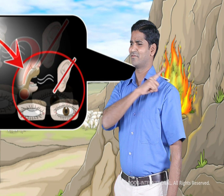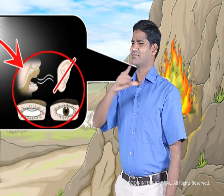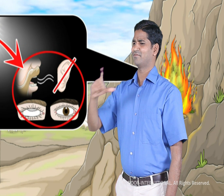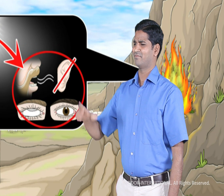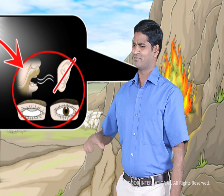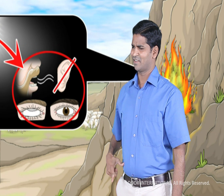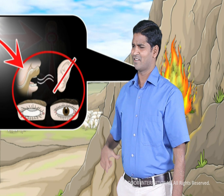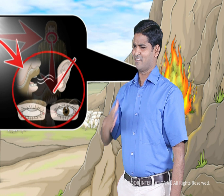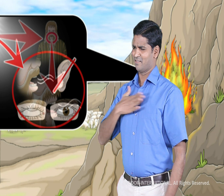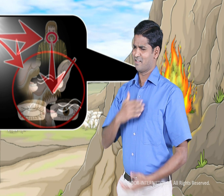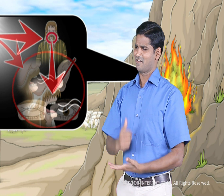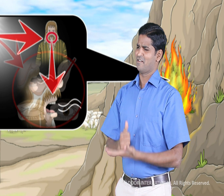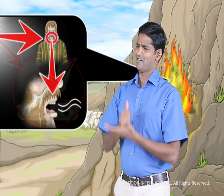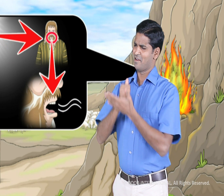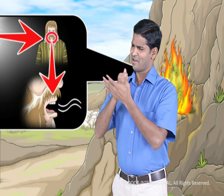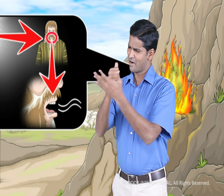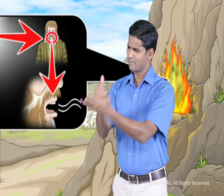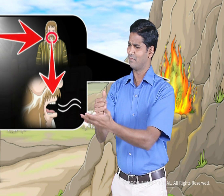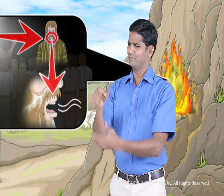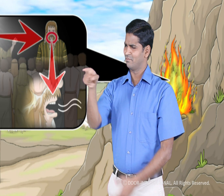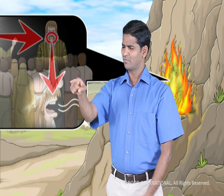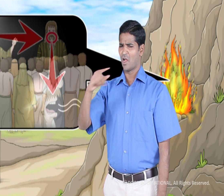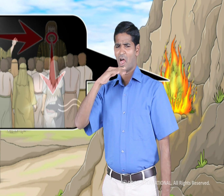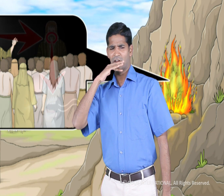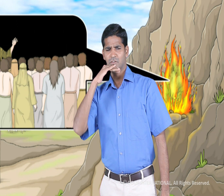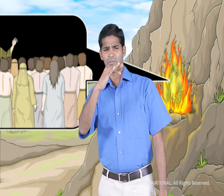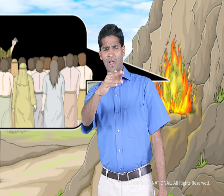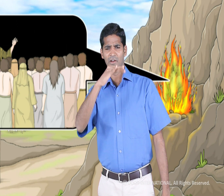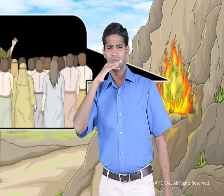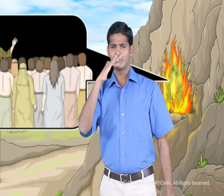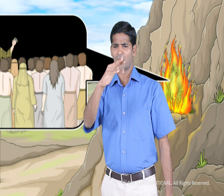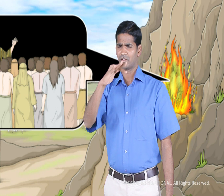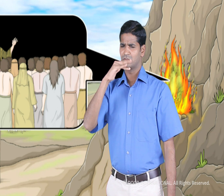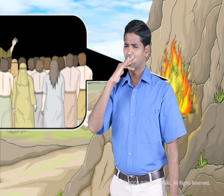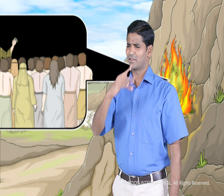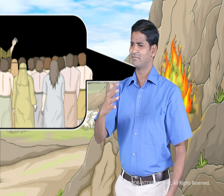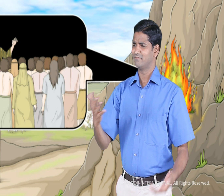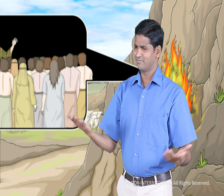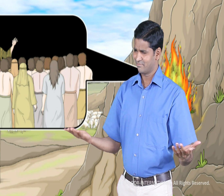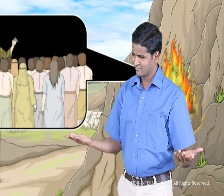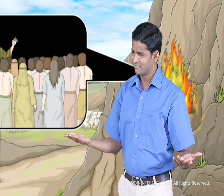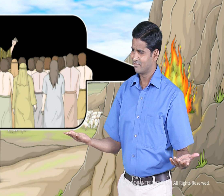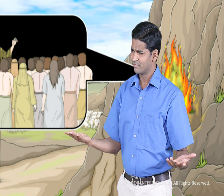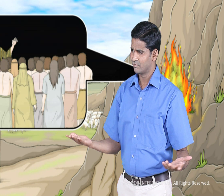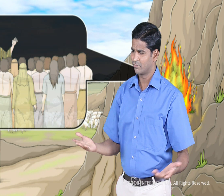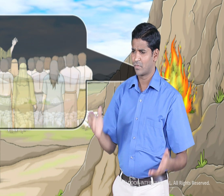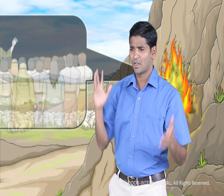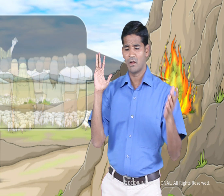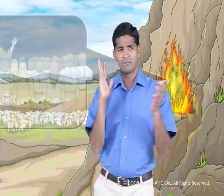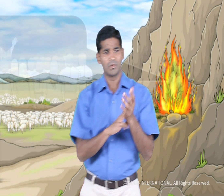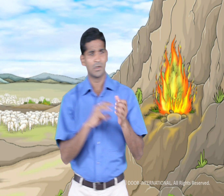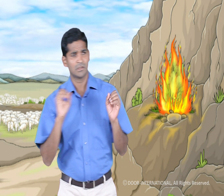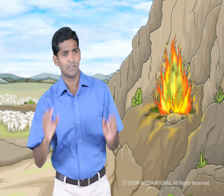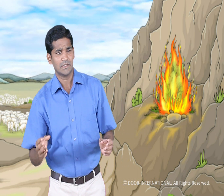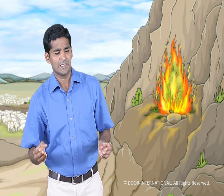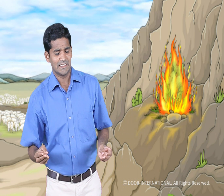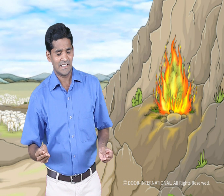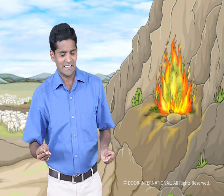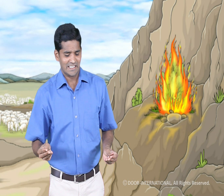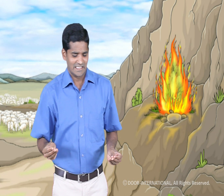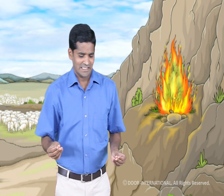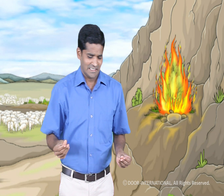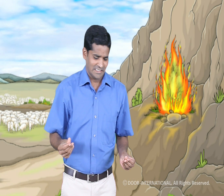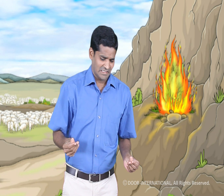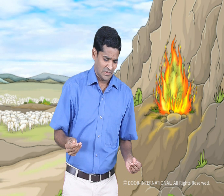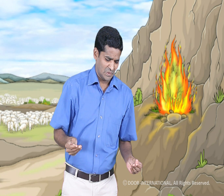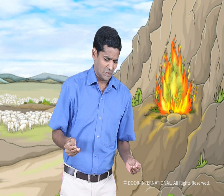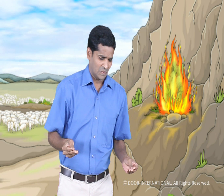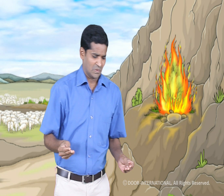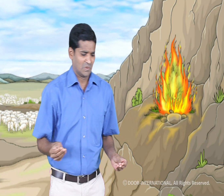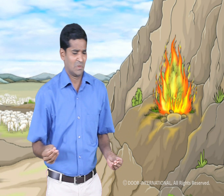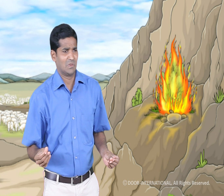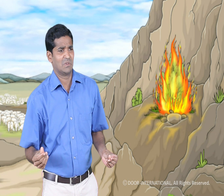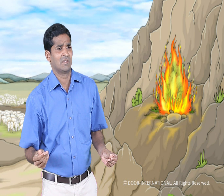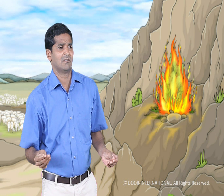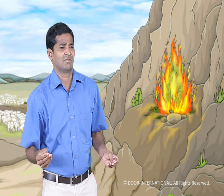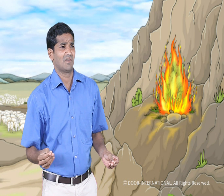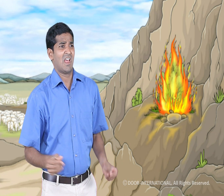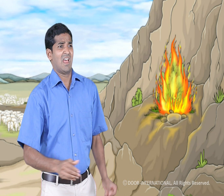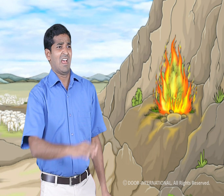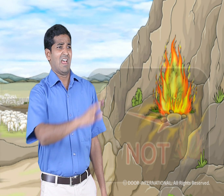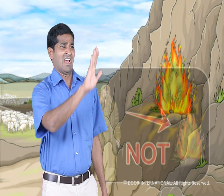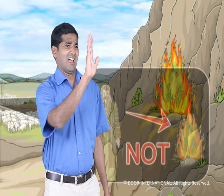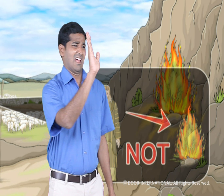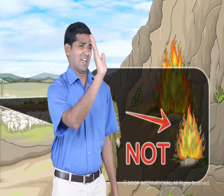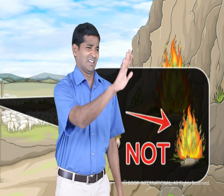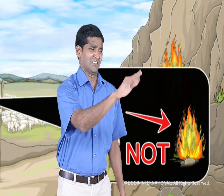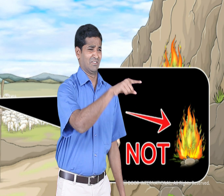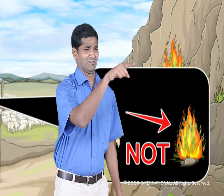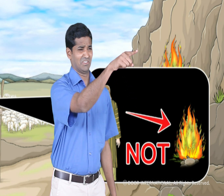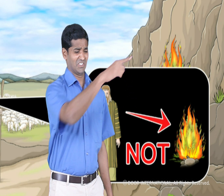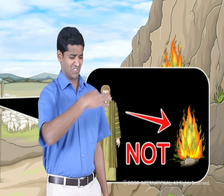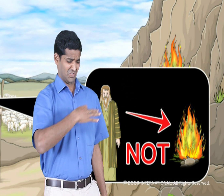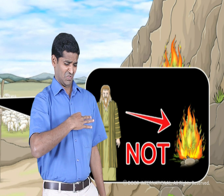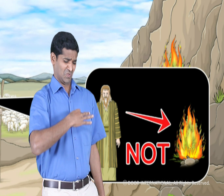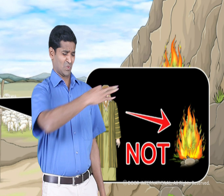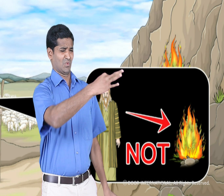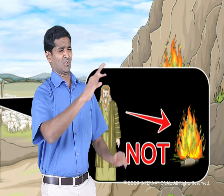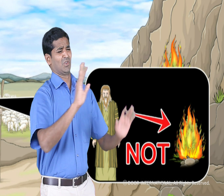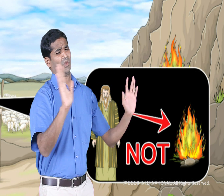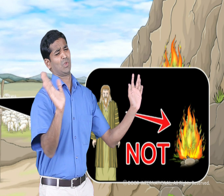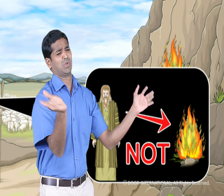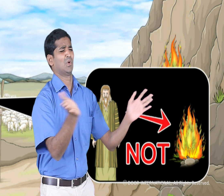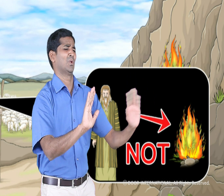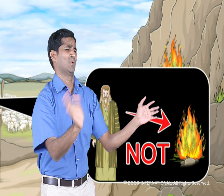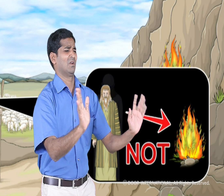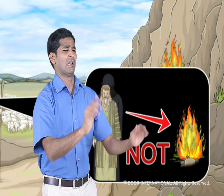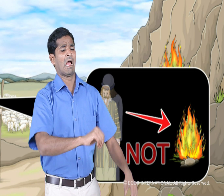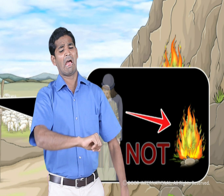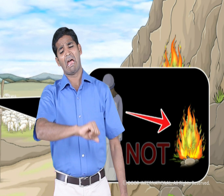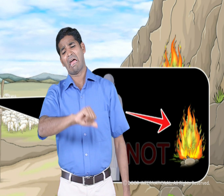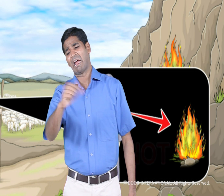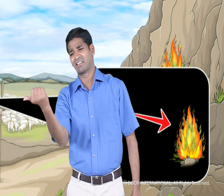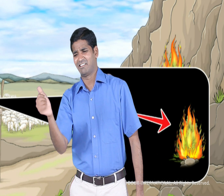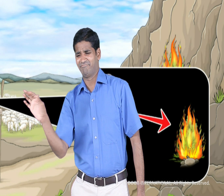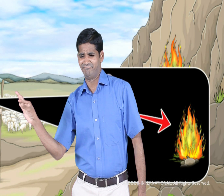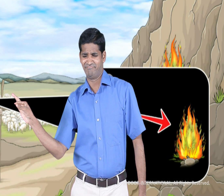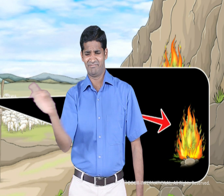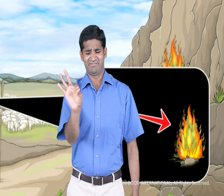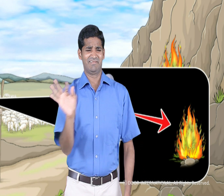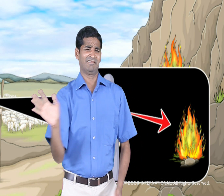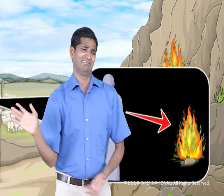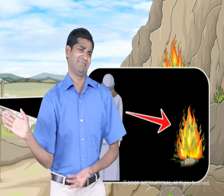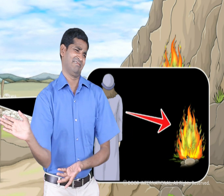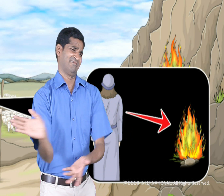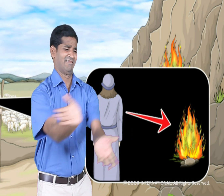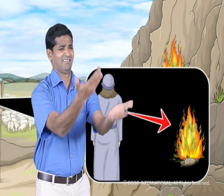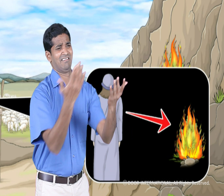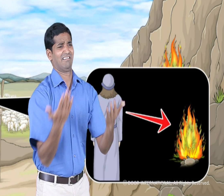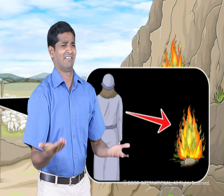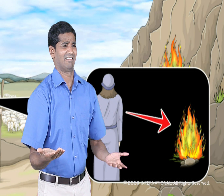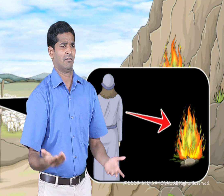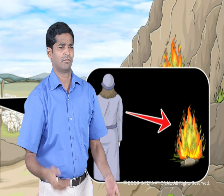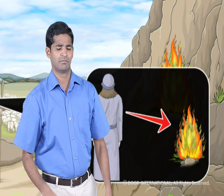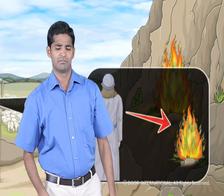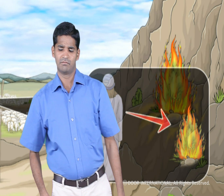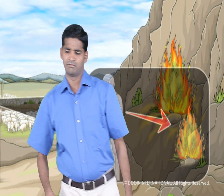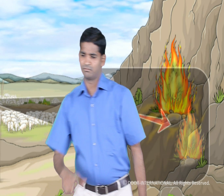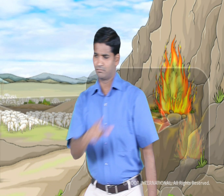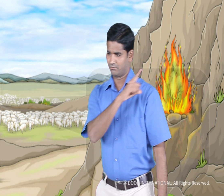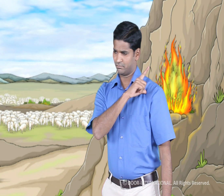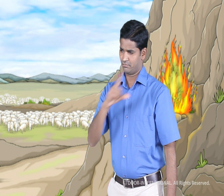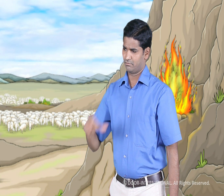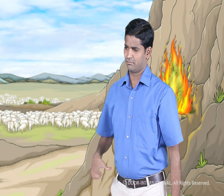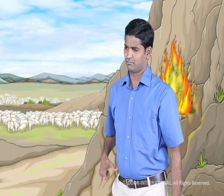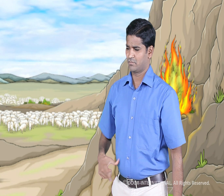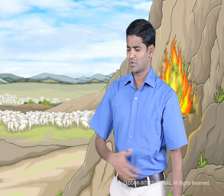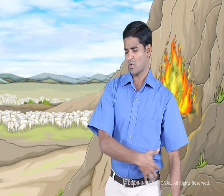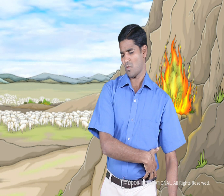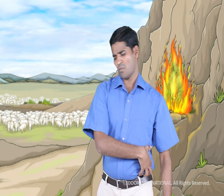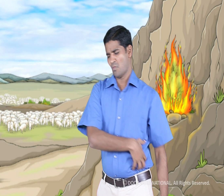I will help you as you speak, and I will teach you what to say.” But Moses replied, “Please, Lord, send someone else.”